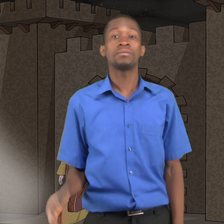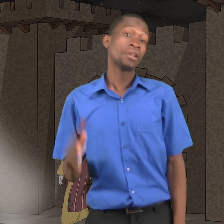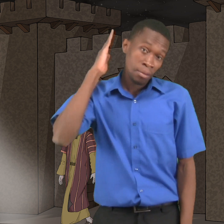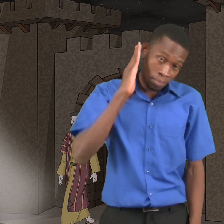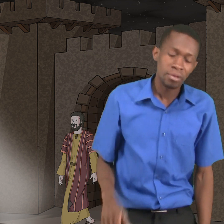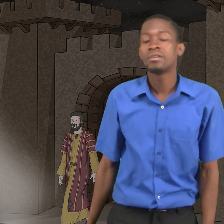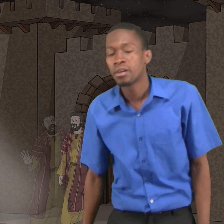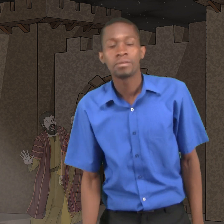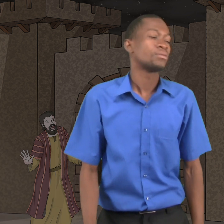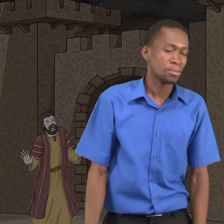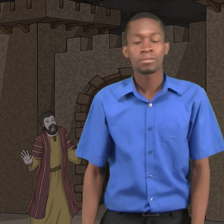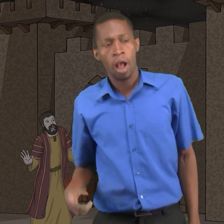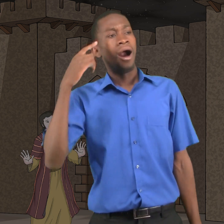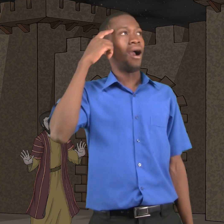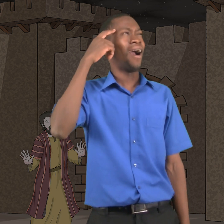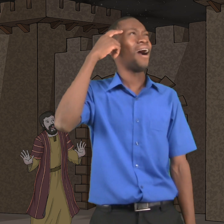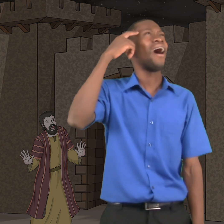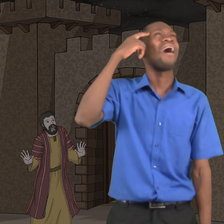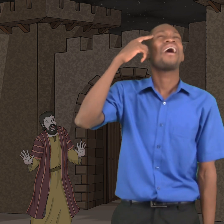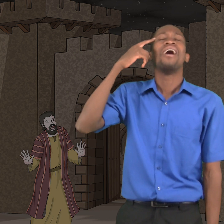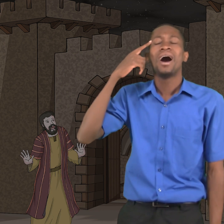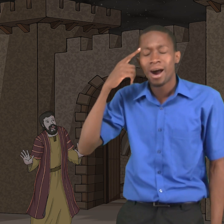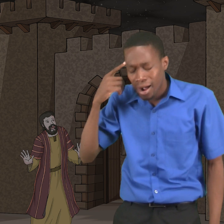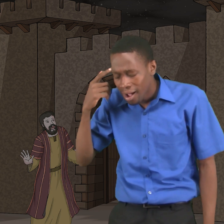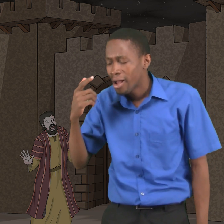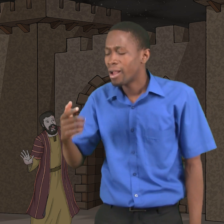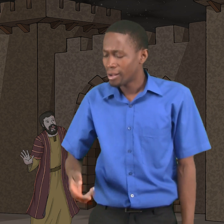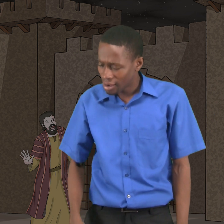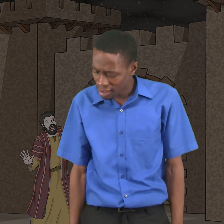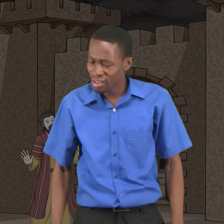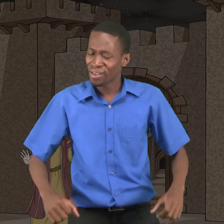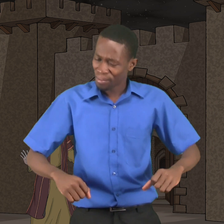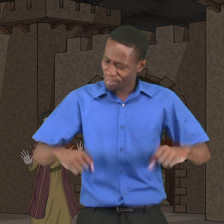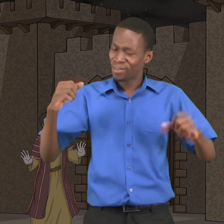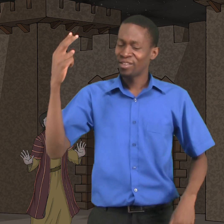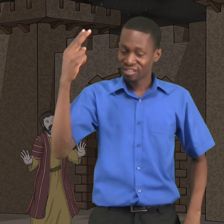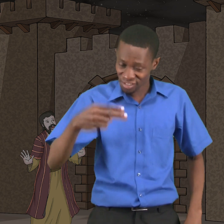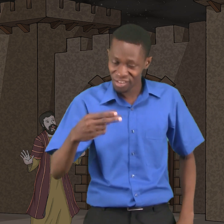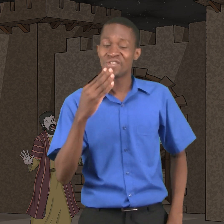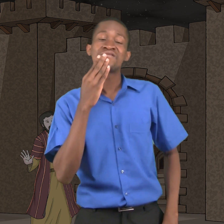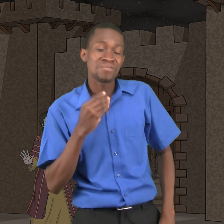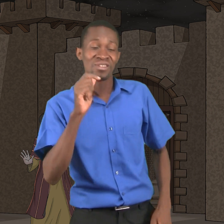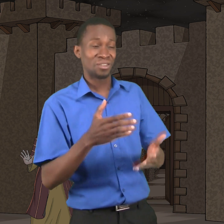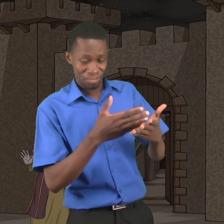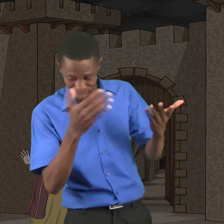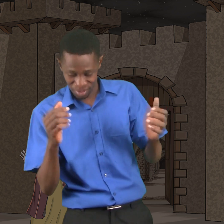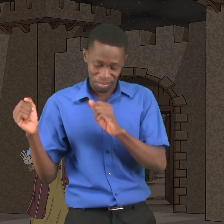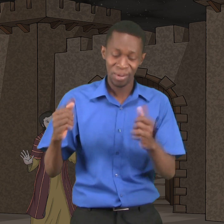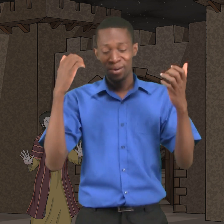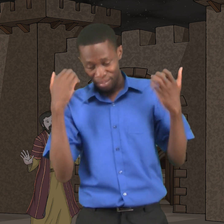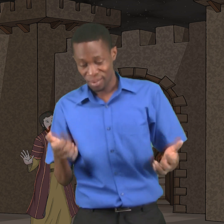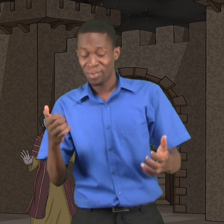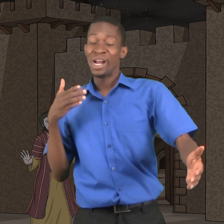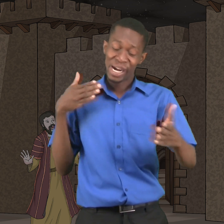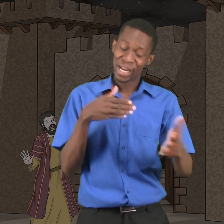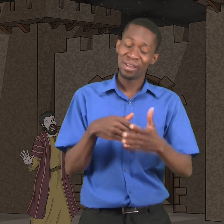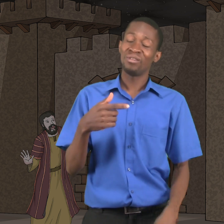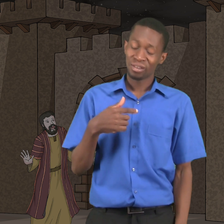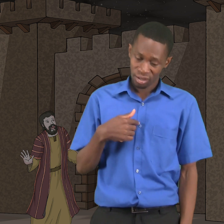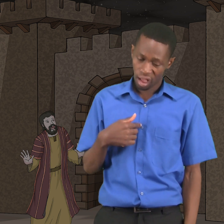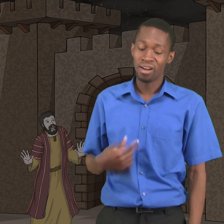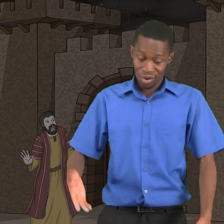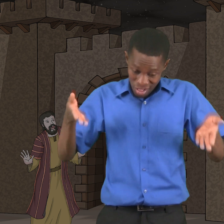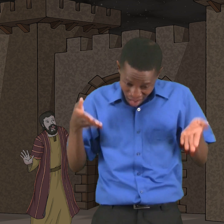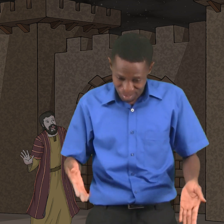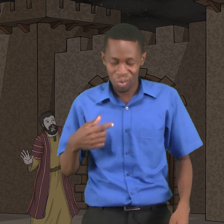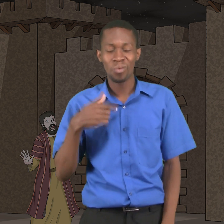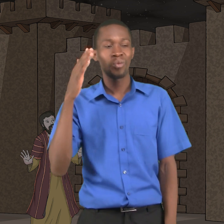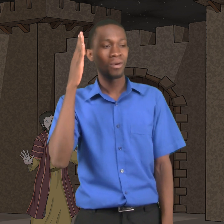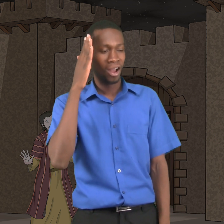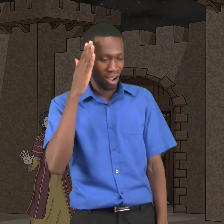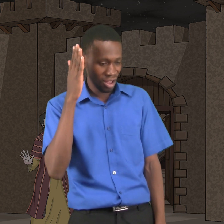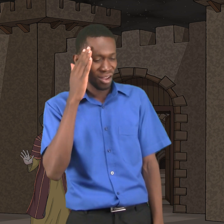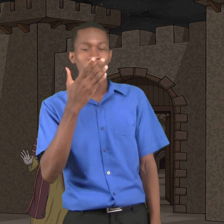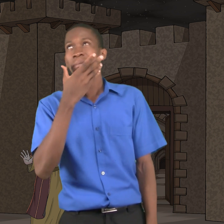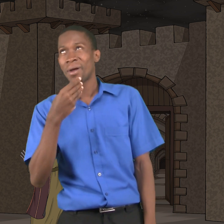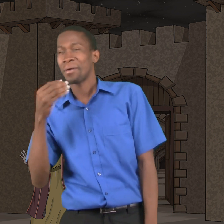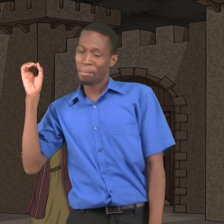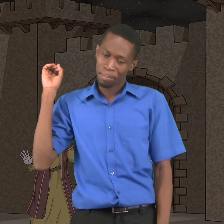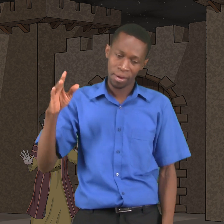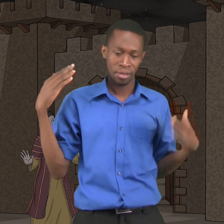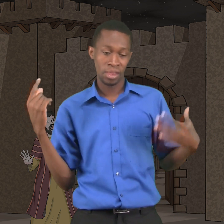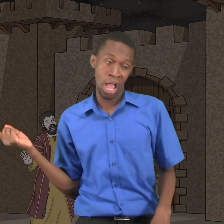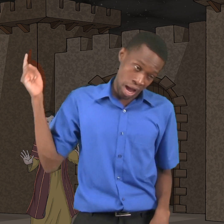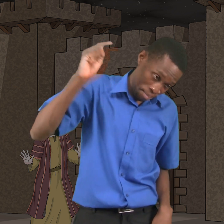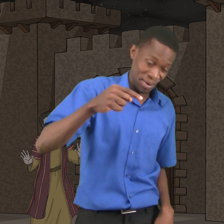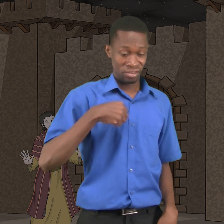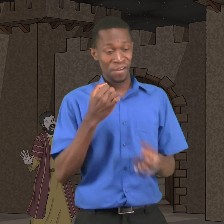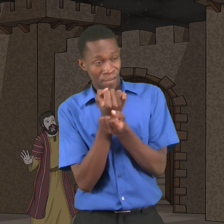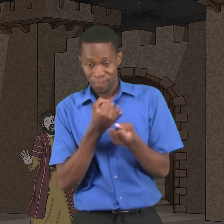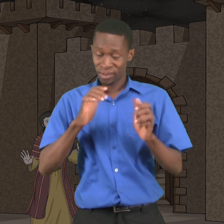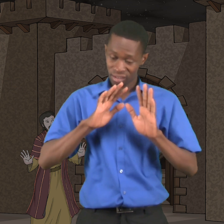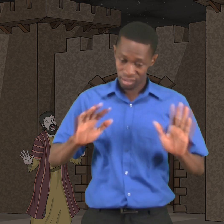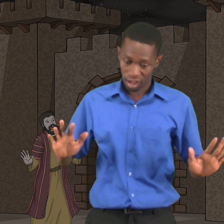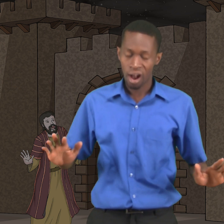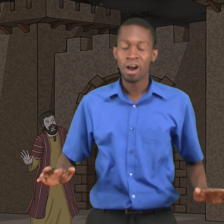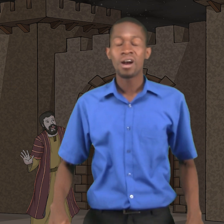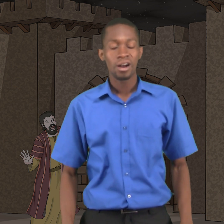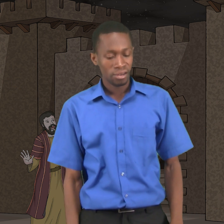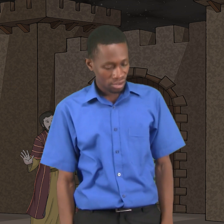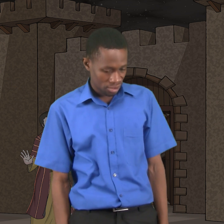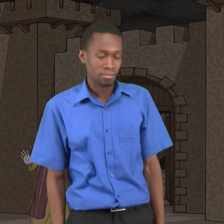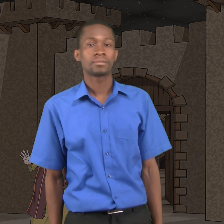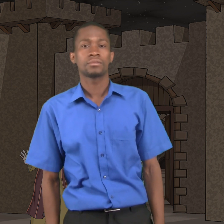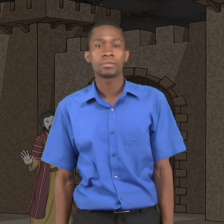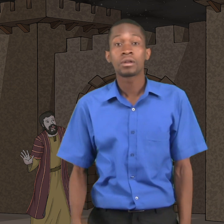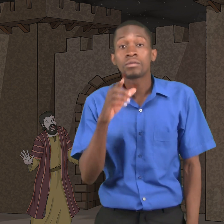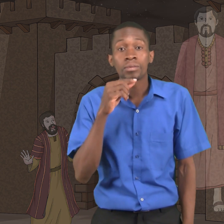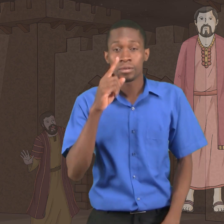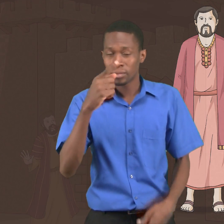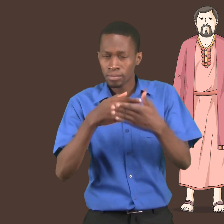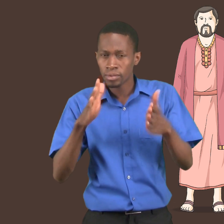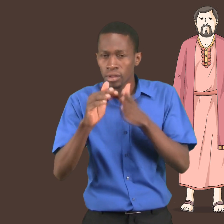Then Peter came to himself and said, “Now I know for sure that the Lord has sent His angel and rescued me from Herod’s grasp and from everything the Jewish people were anticipating.”